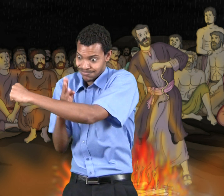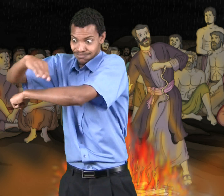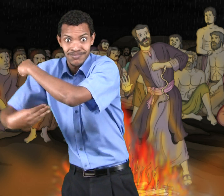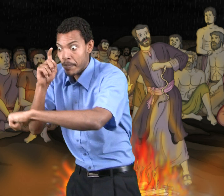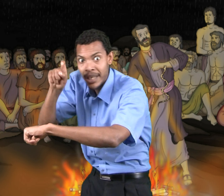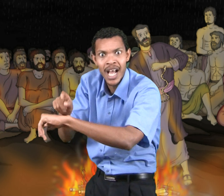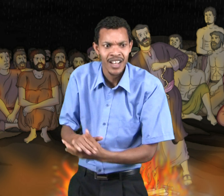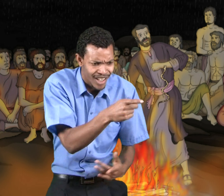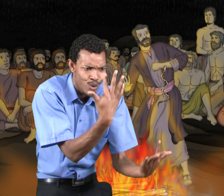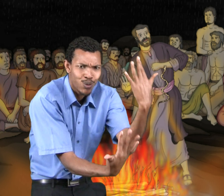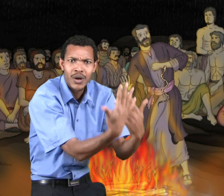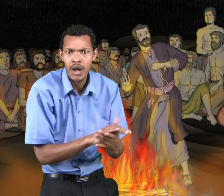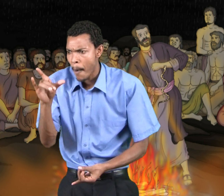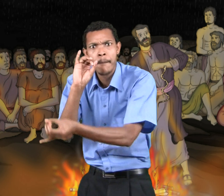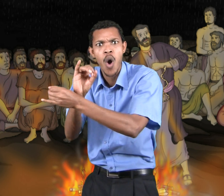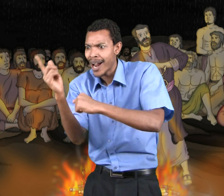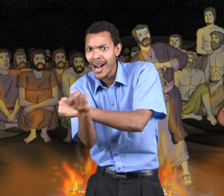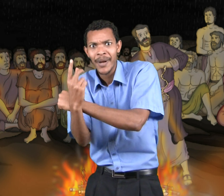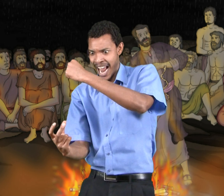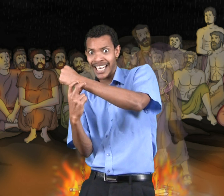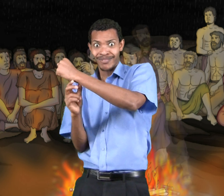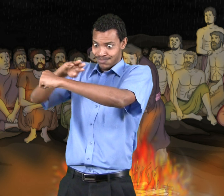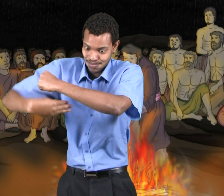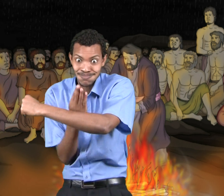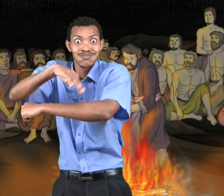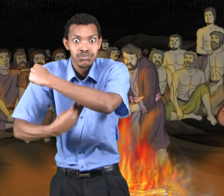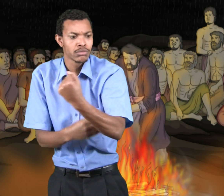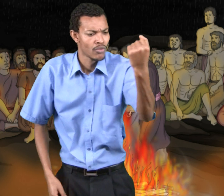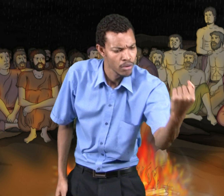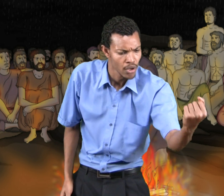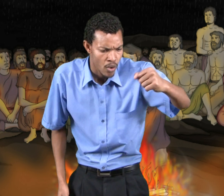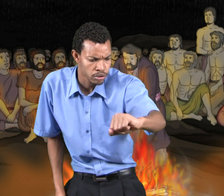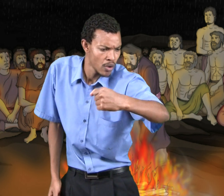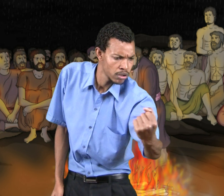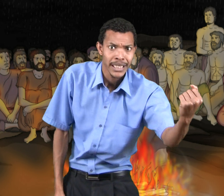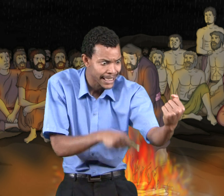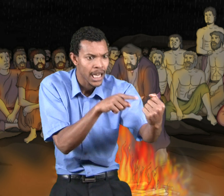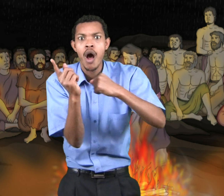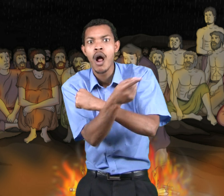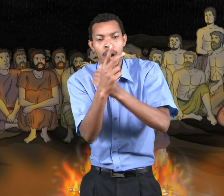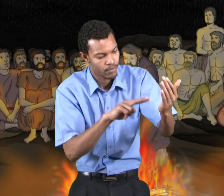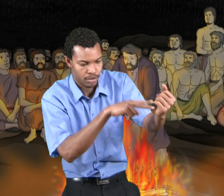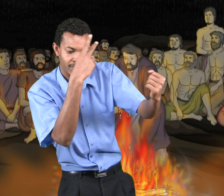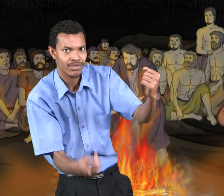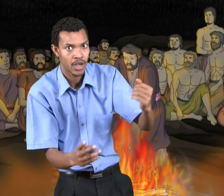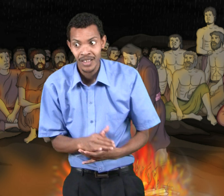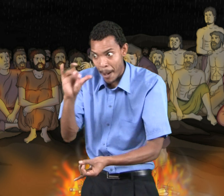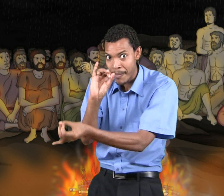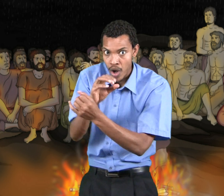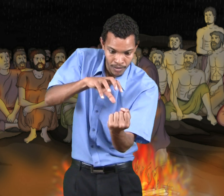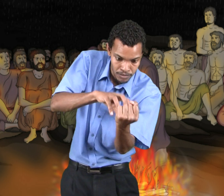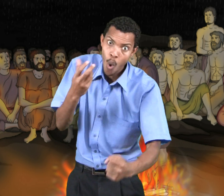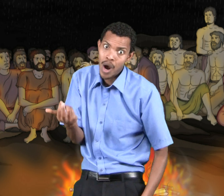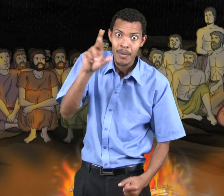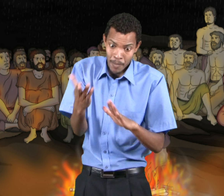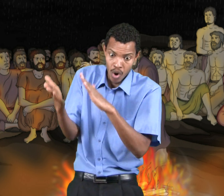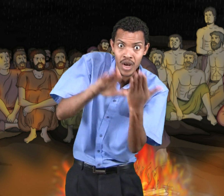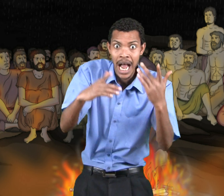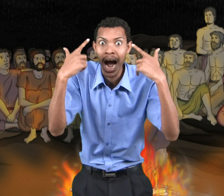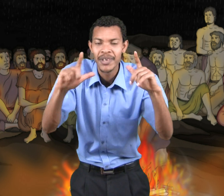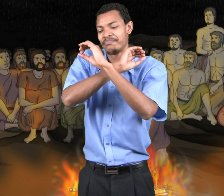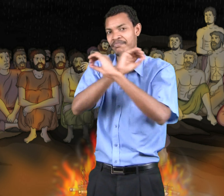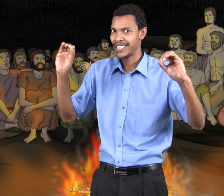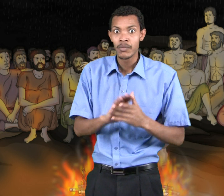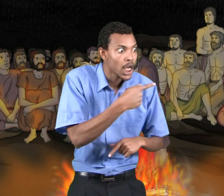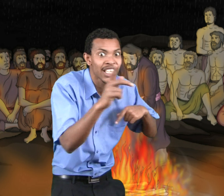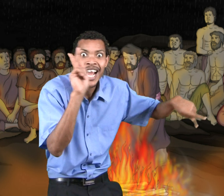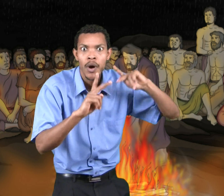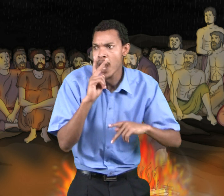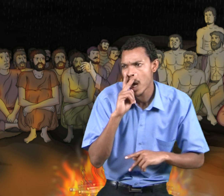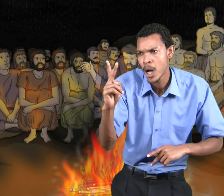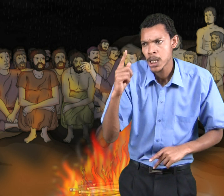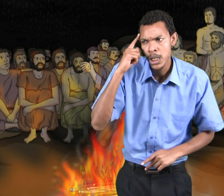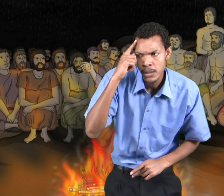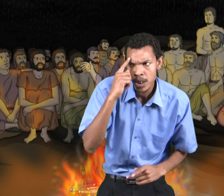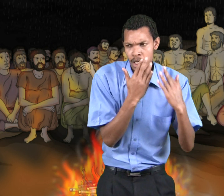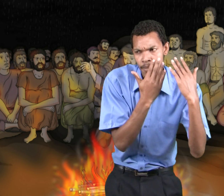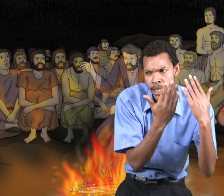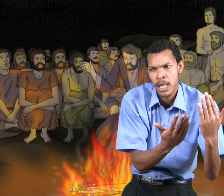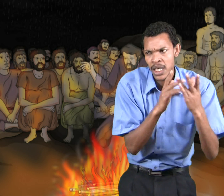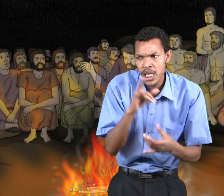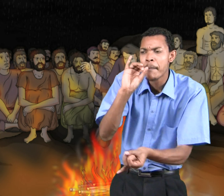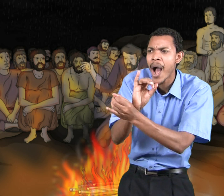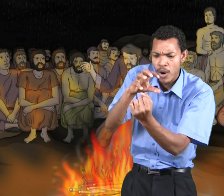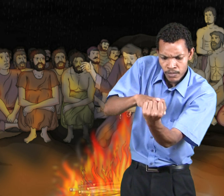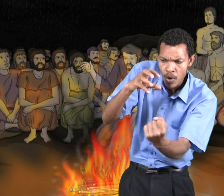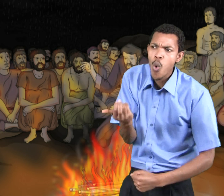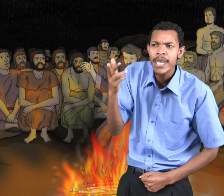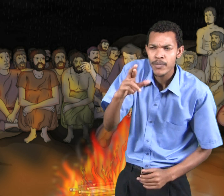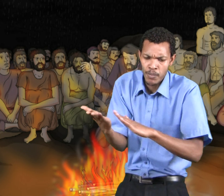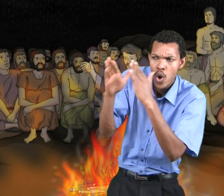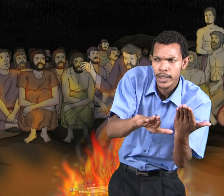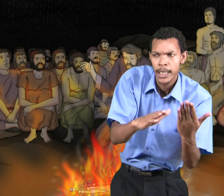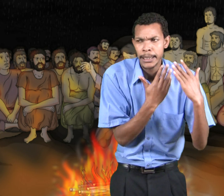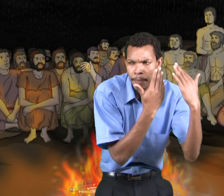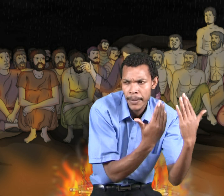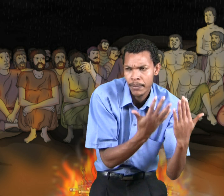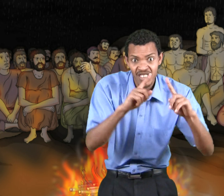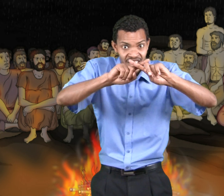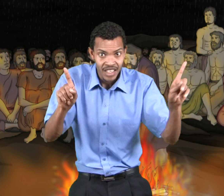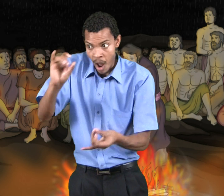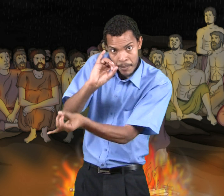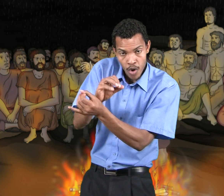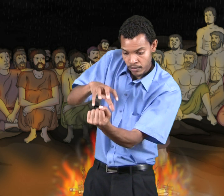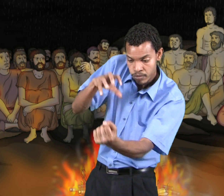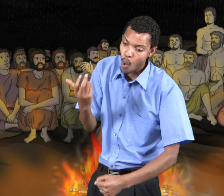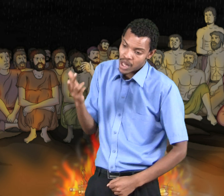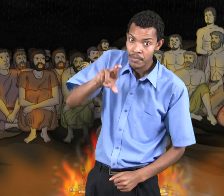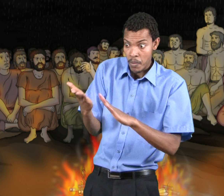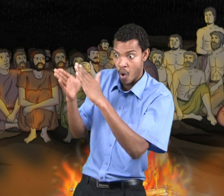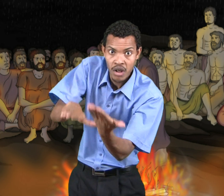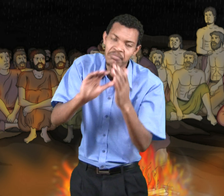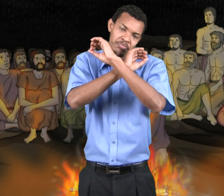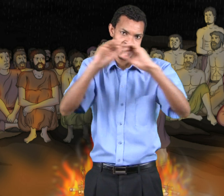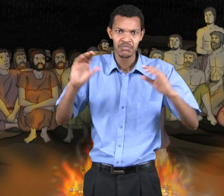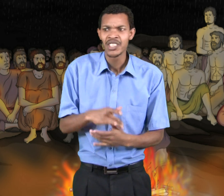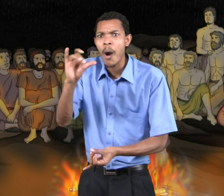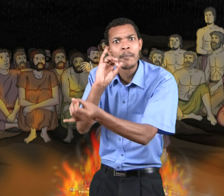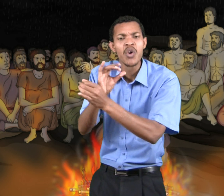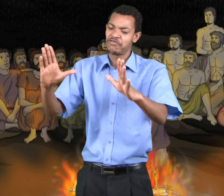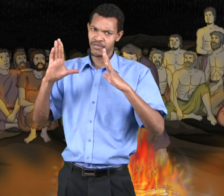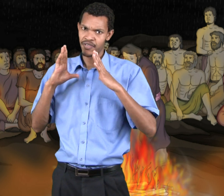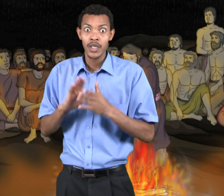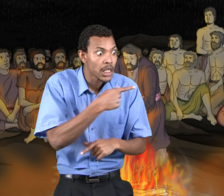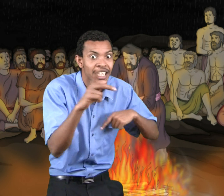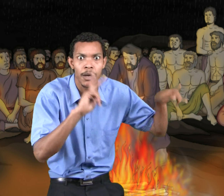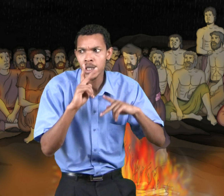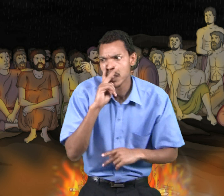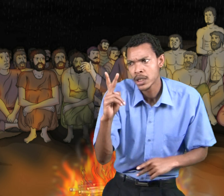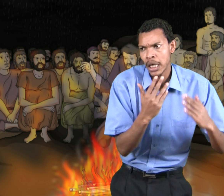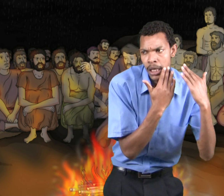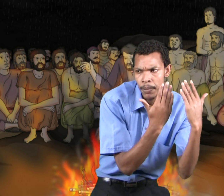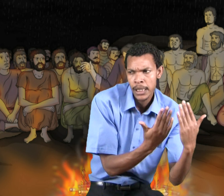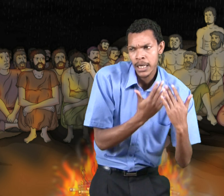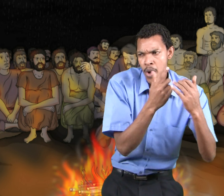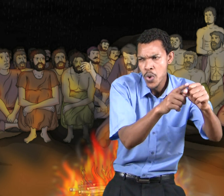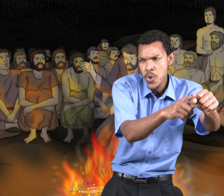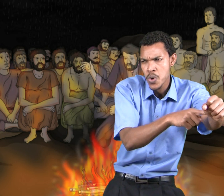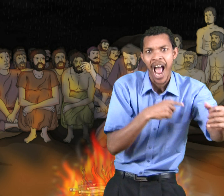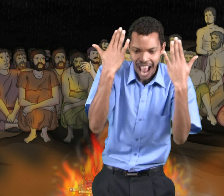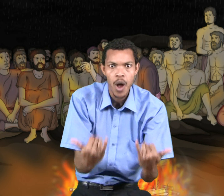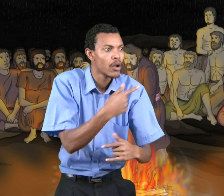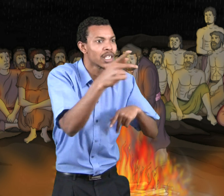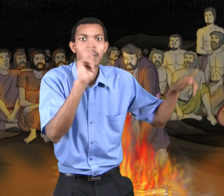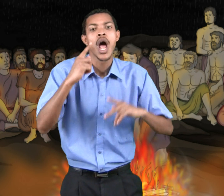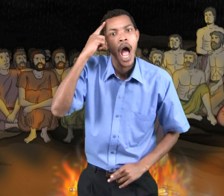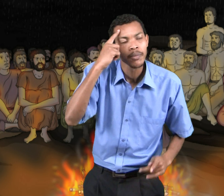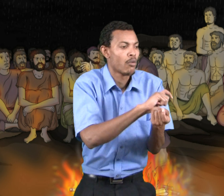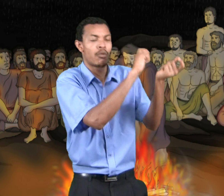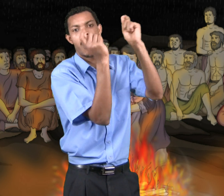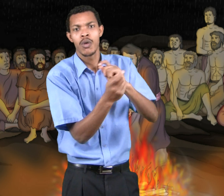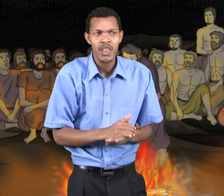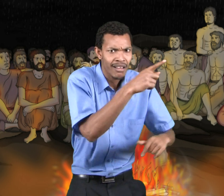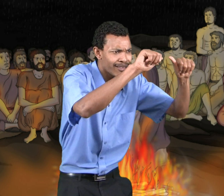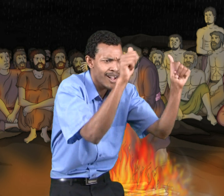But Paul shook the creature off into the fire and suffered no ill effects. The islanders were expecting him to swell up or suddenly drop dead.